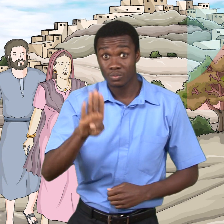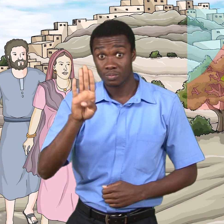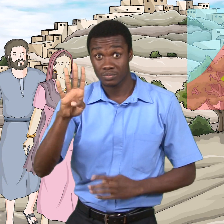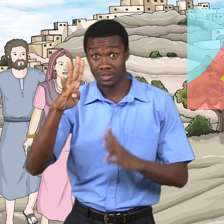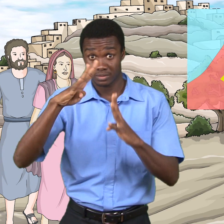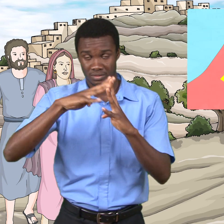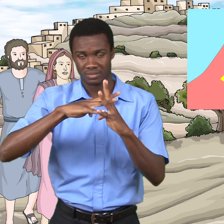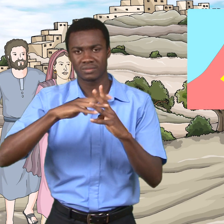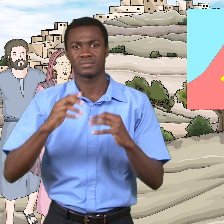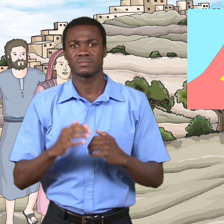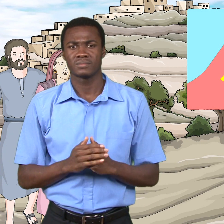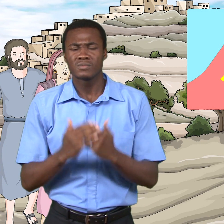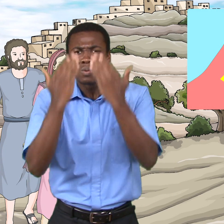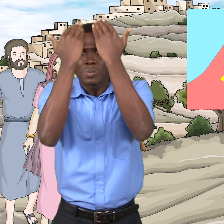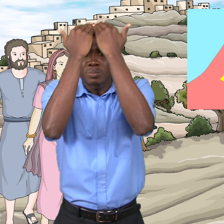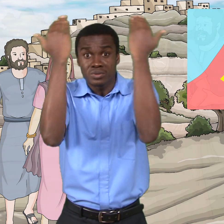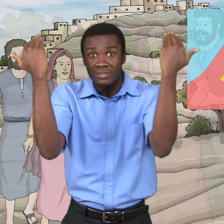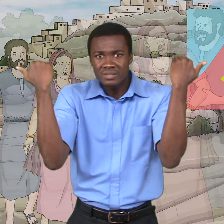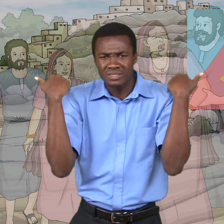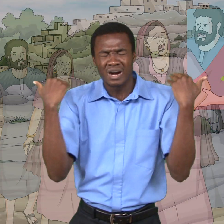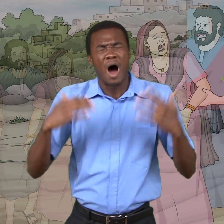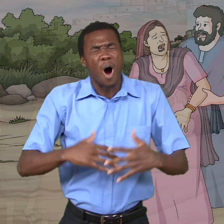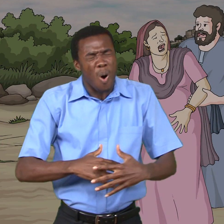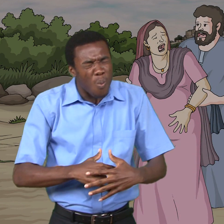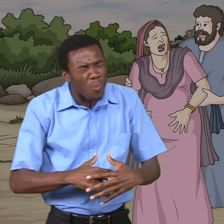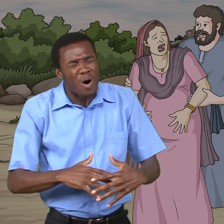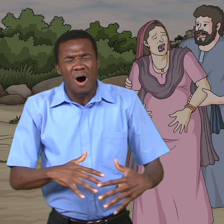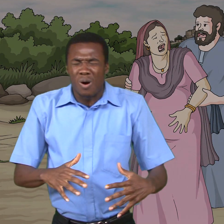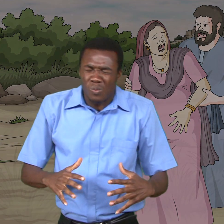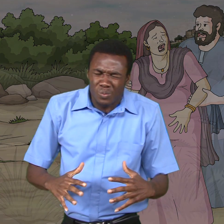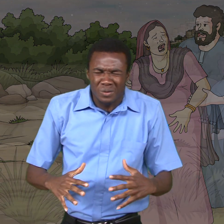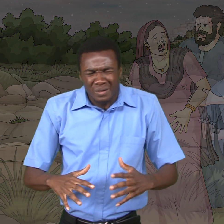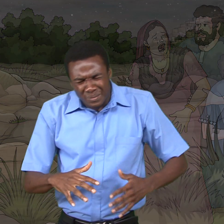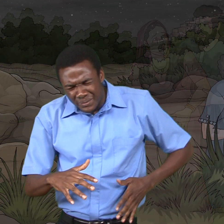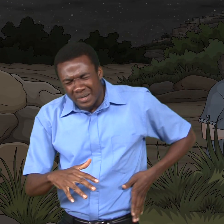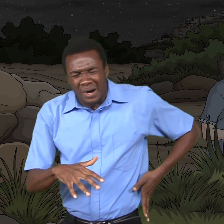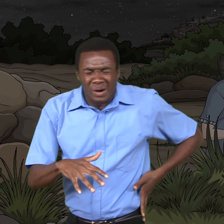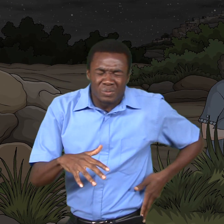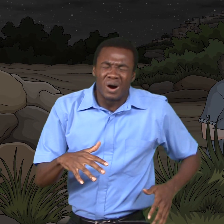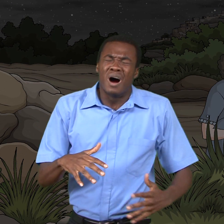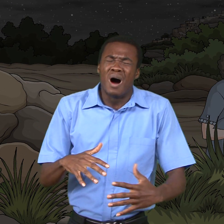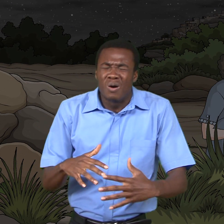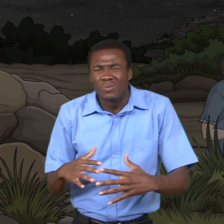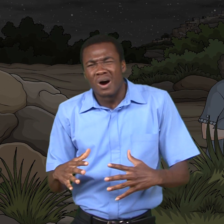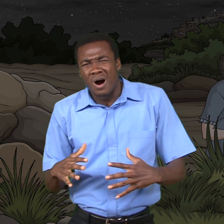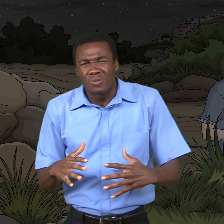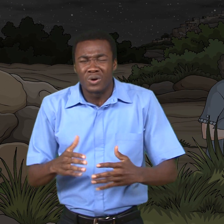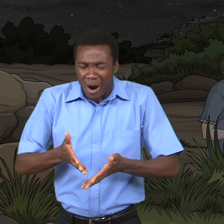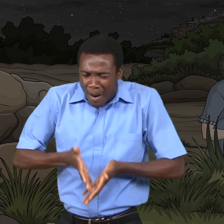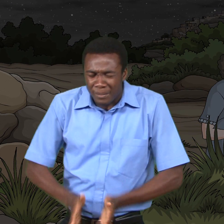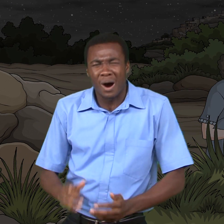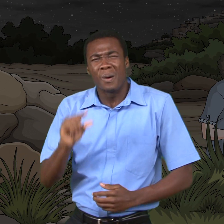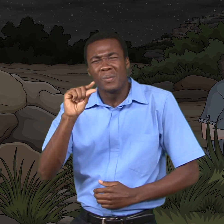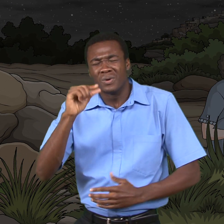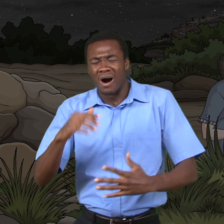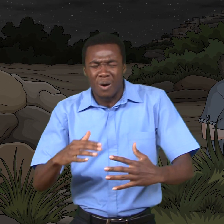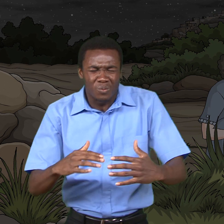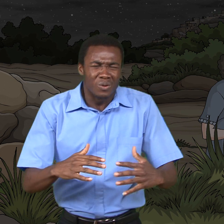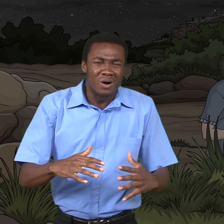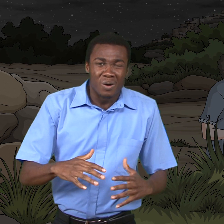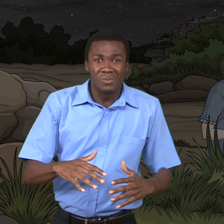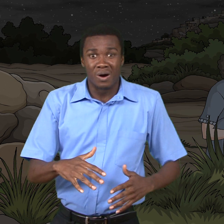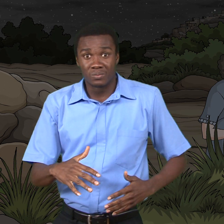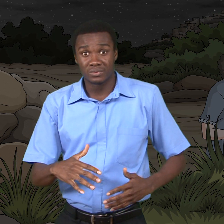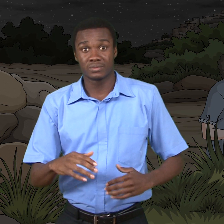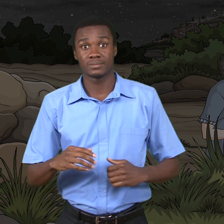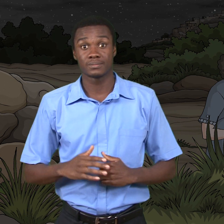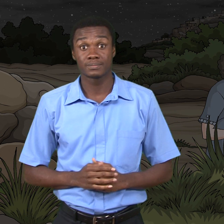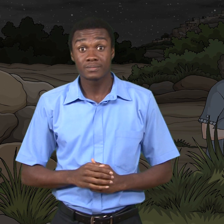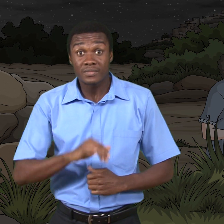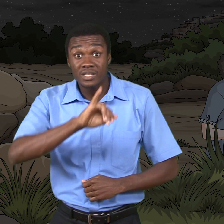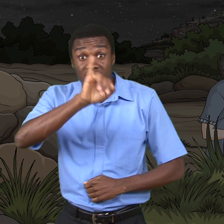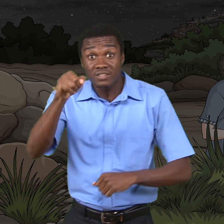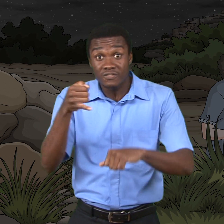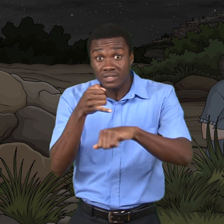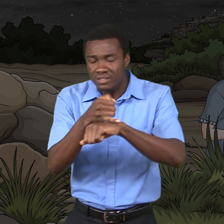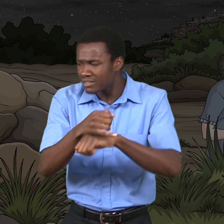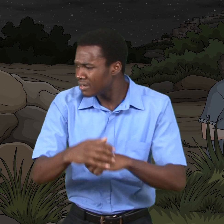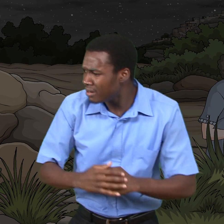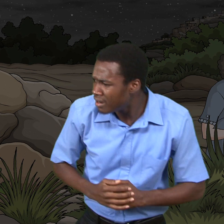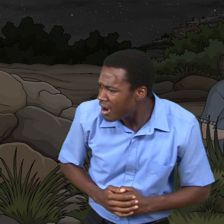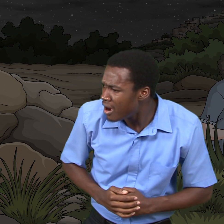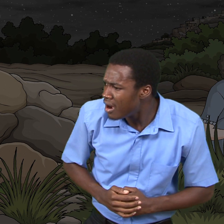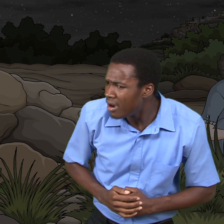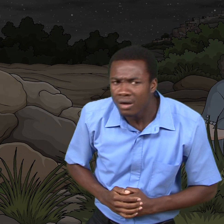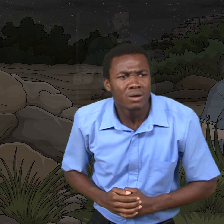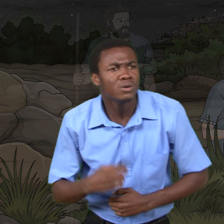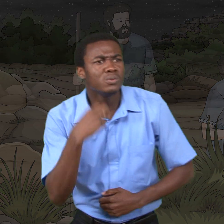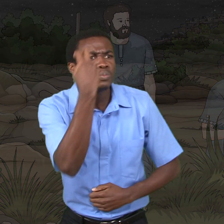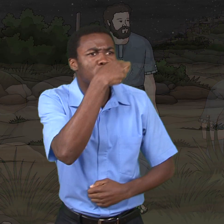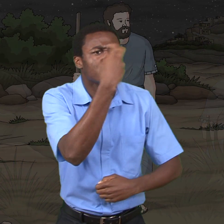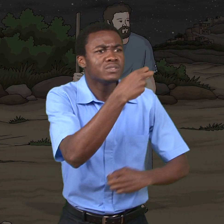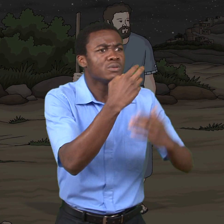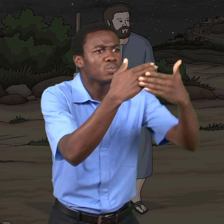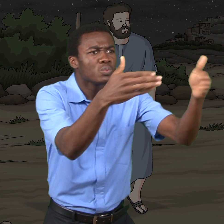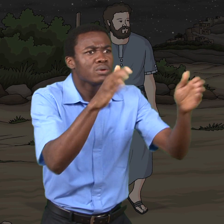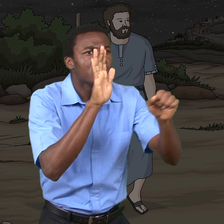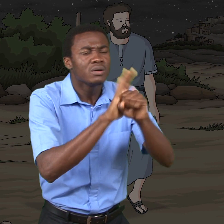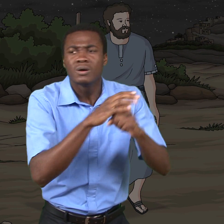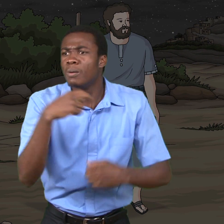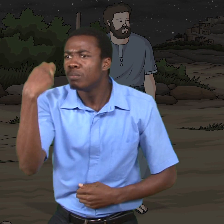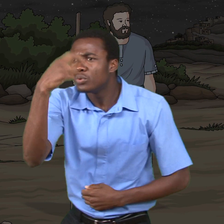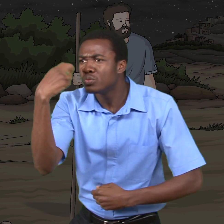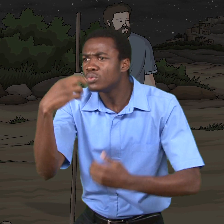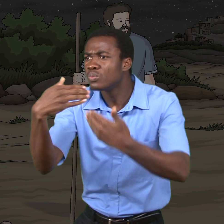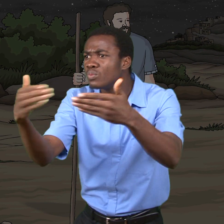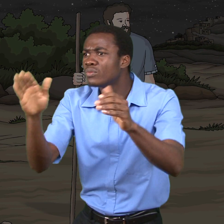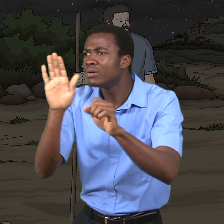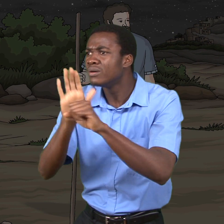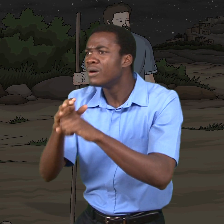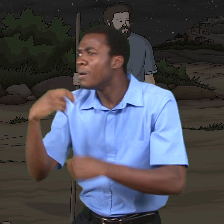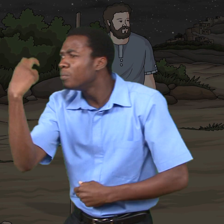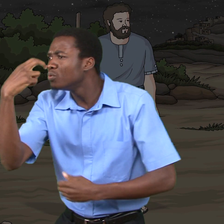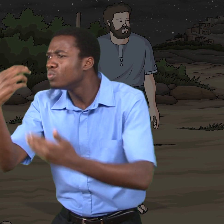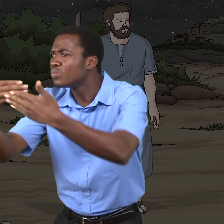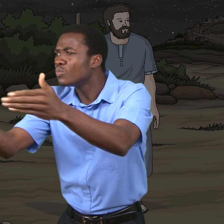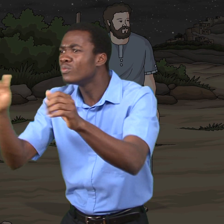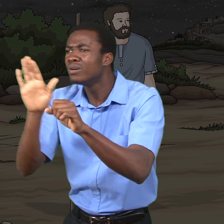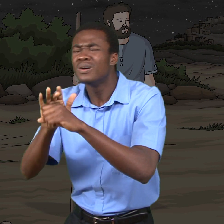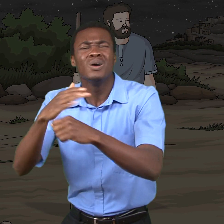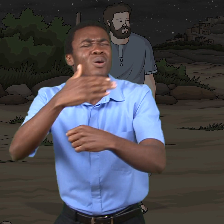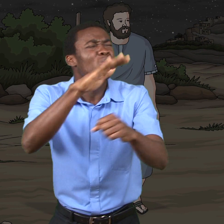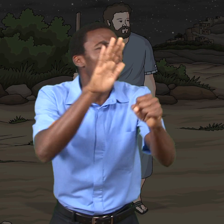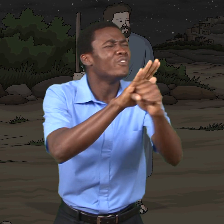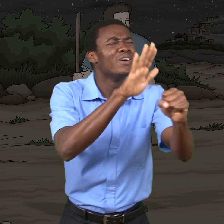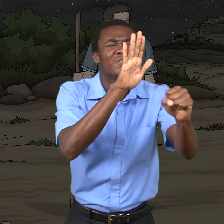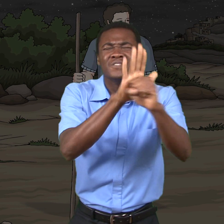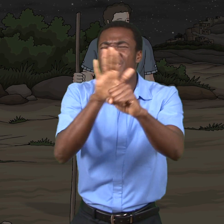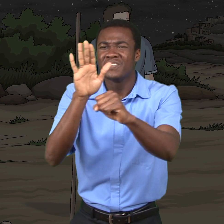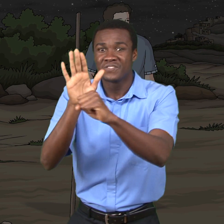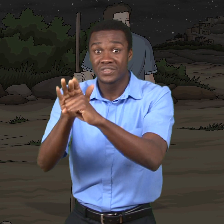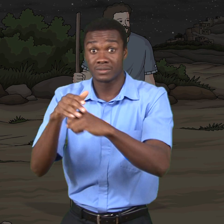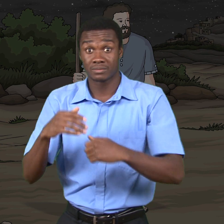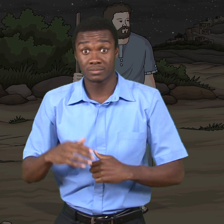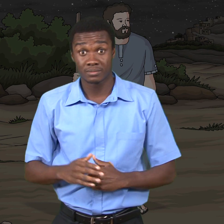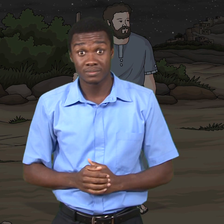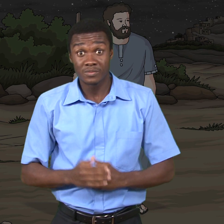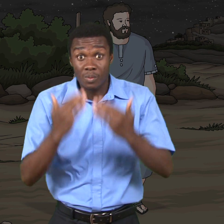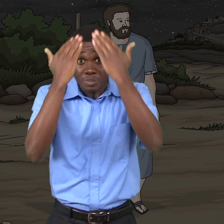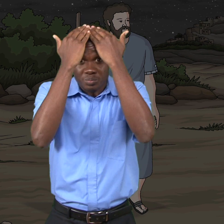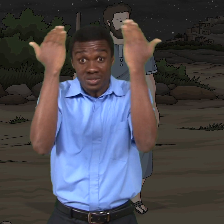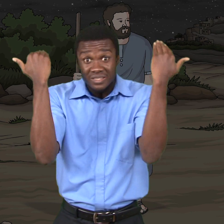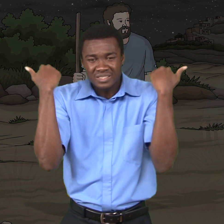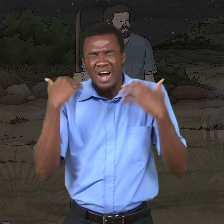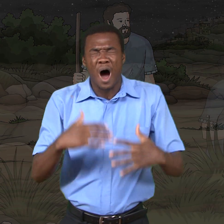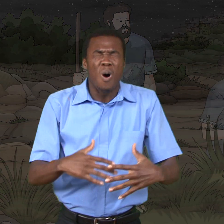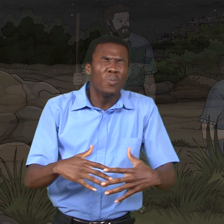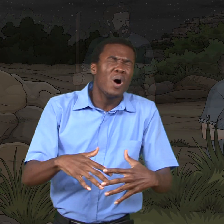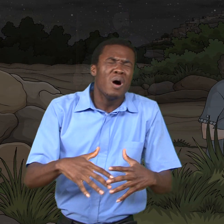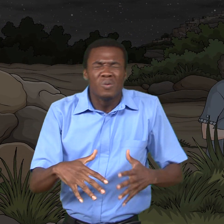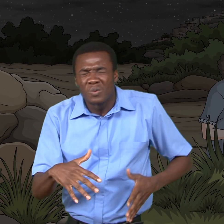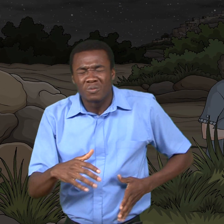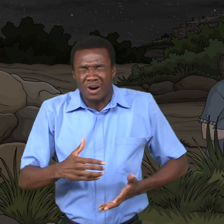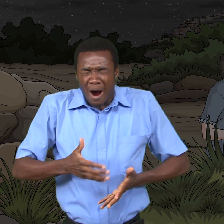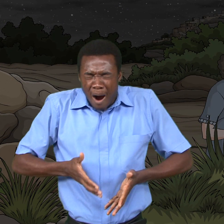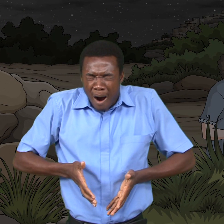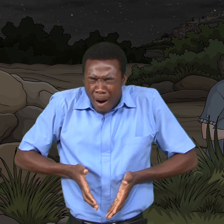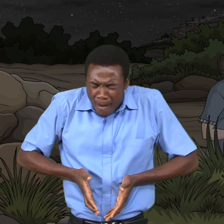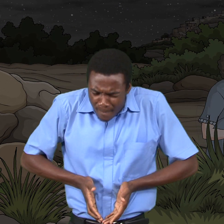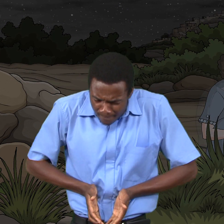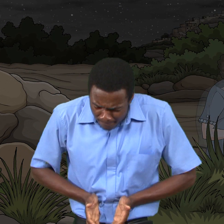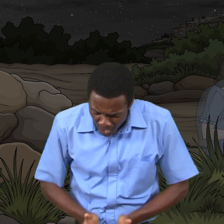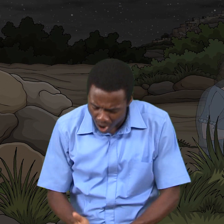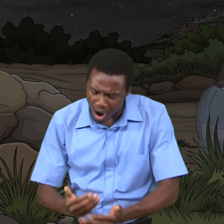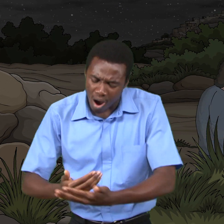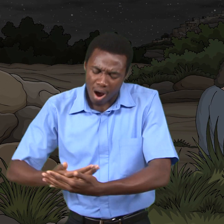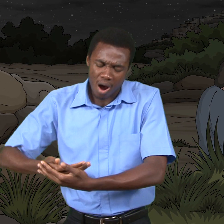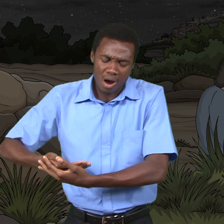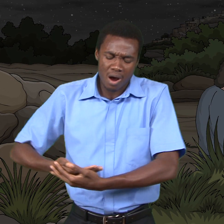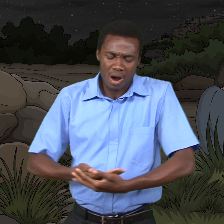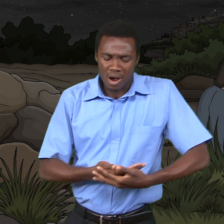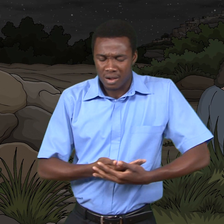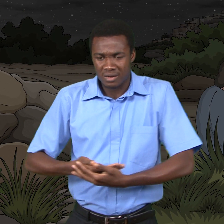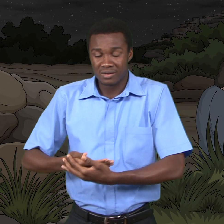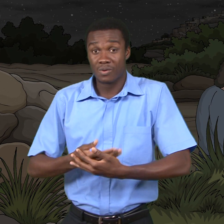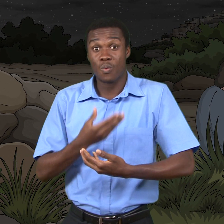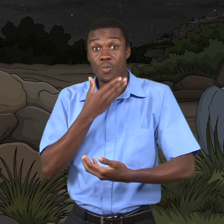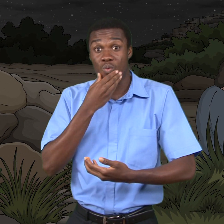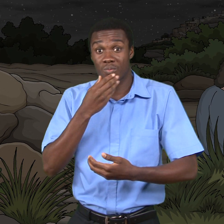While they were there, the time came for her Child to be born.